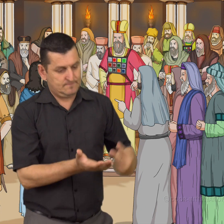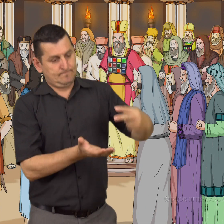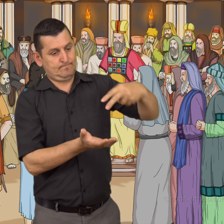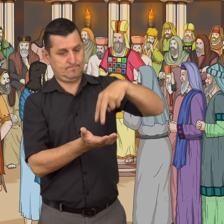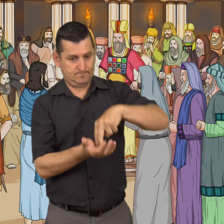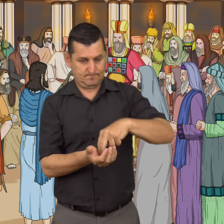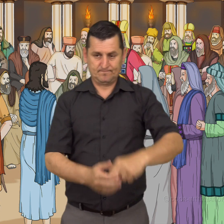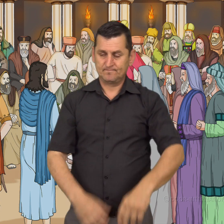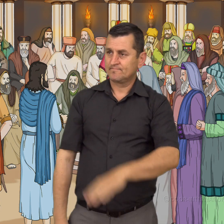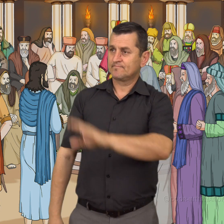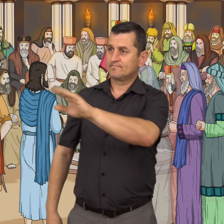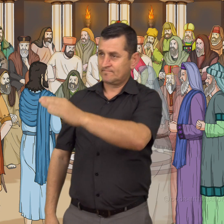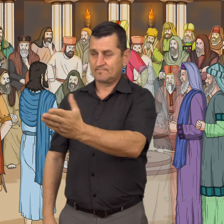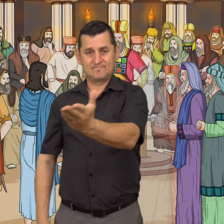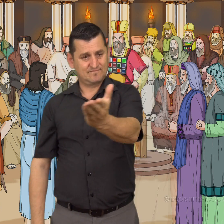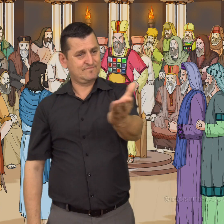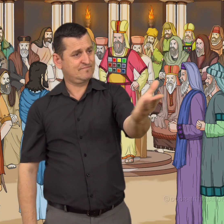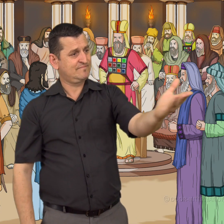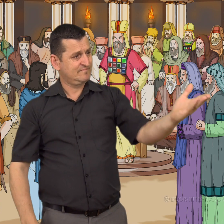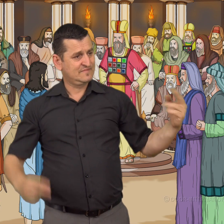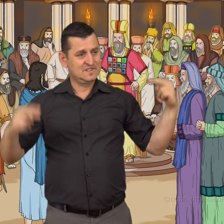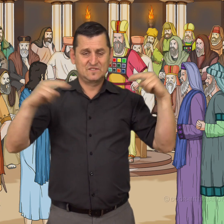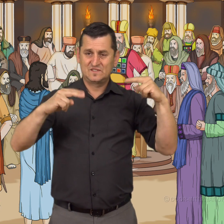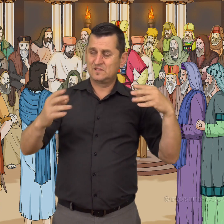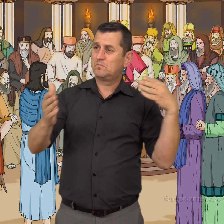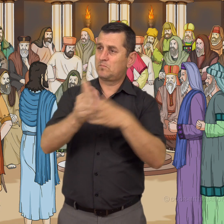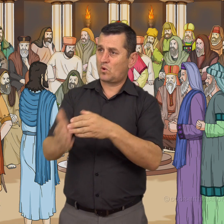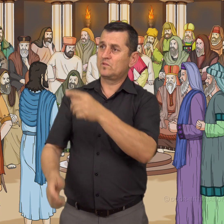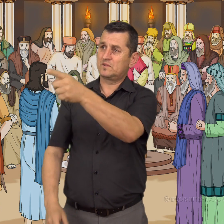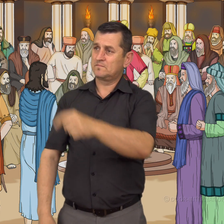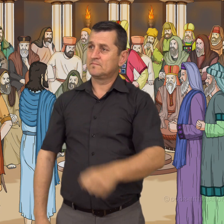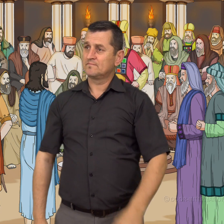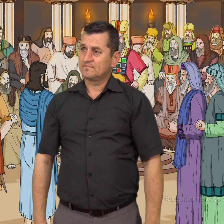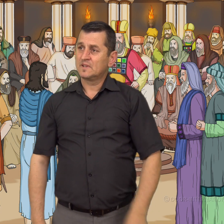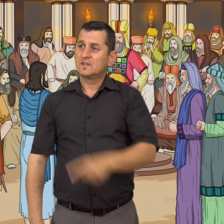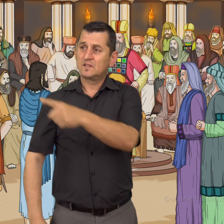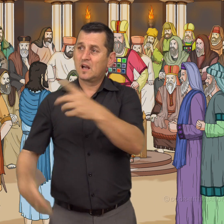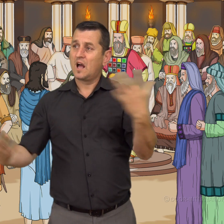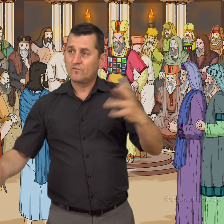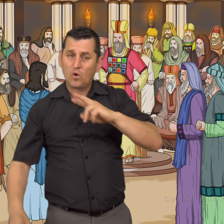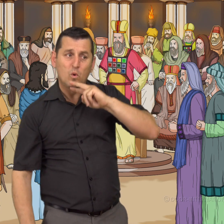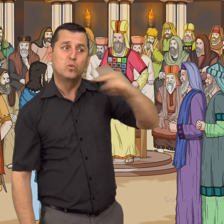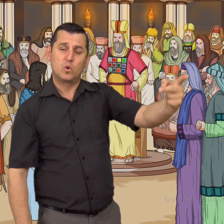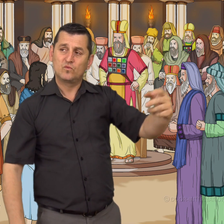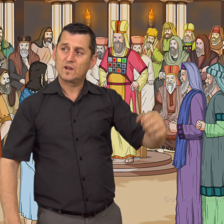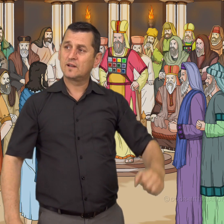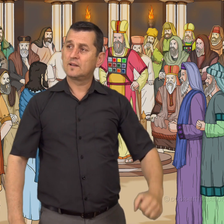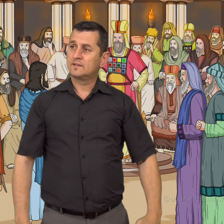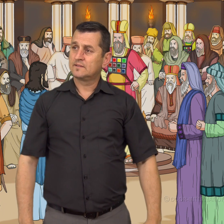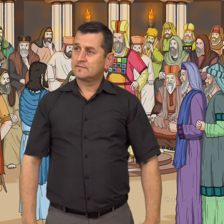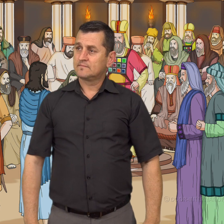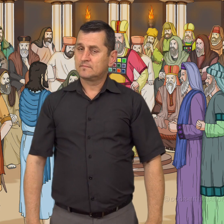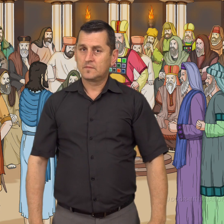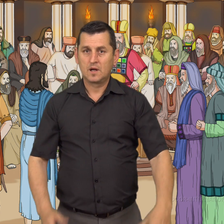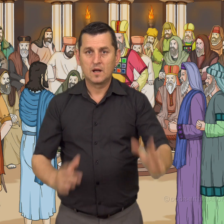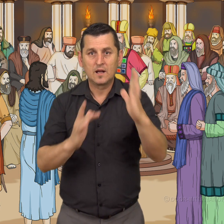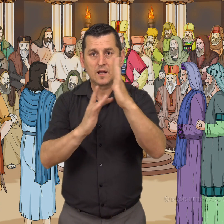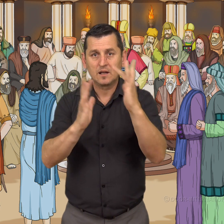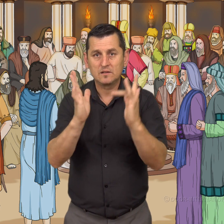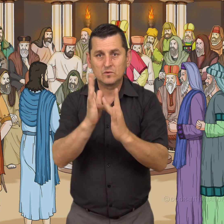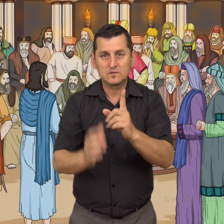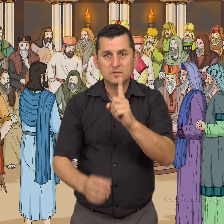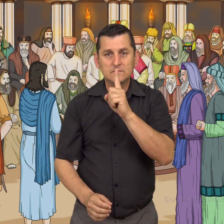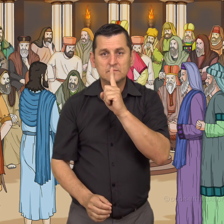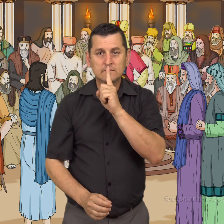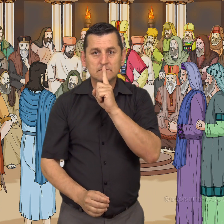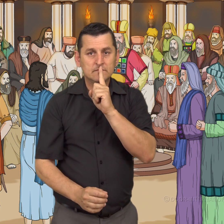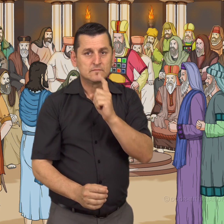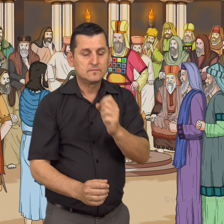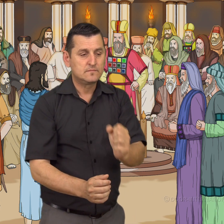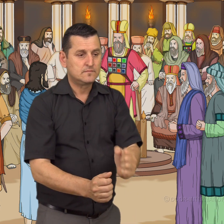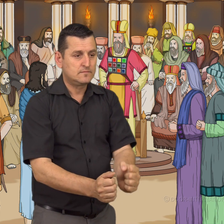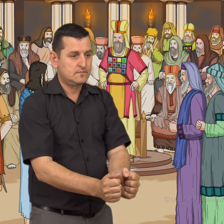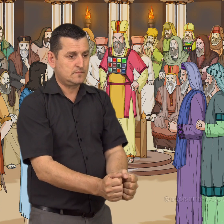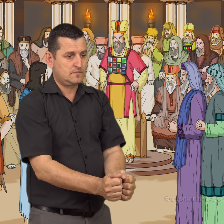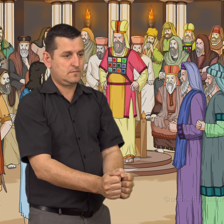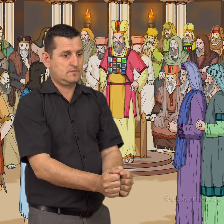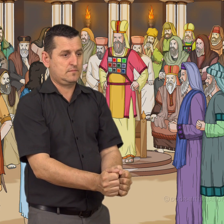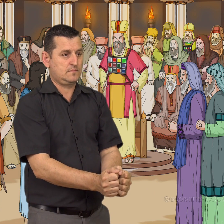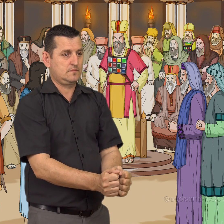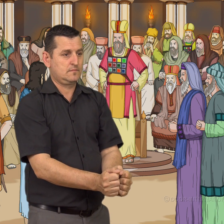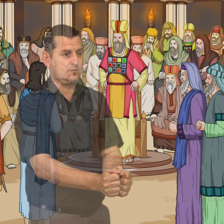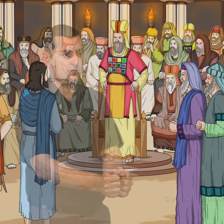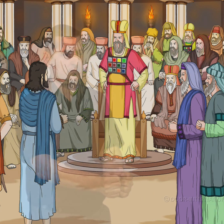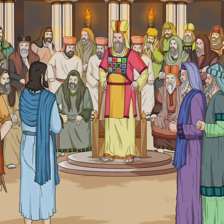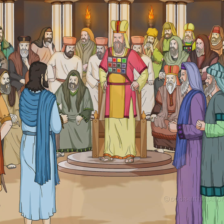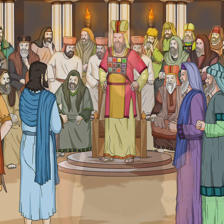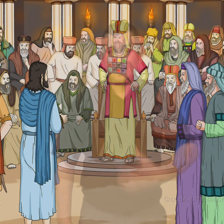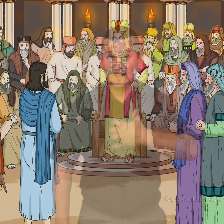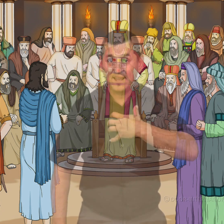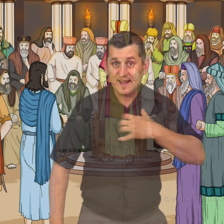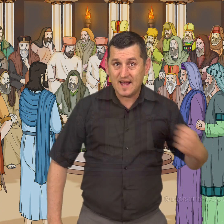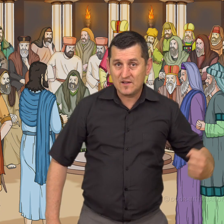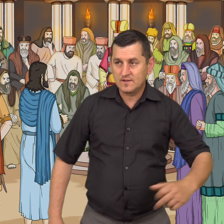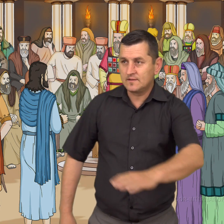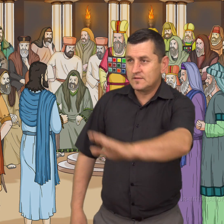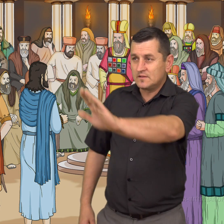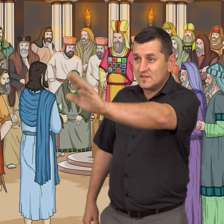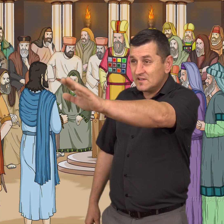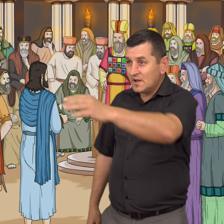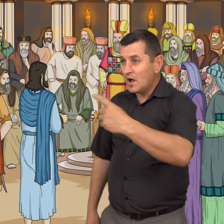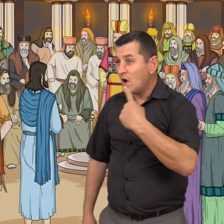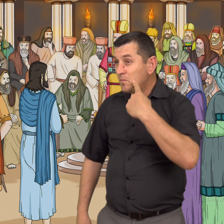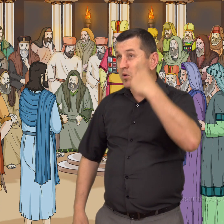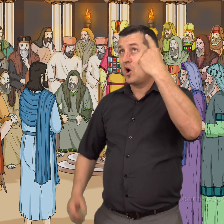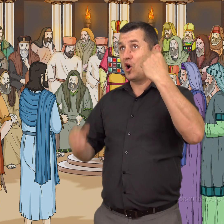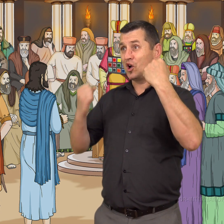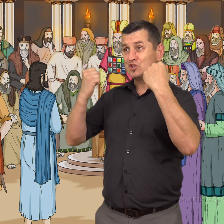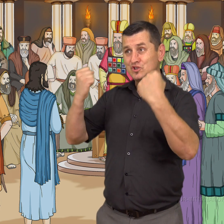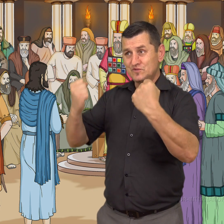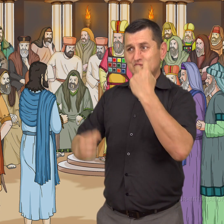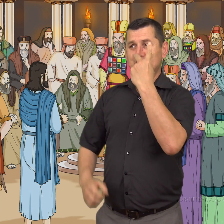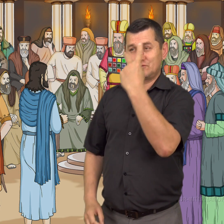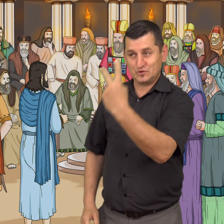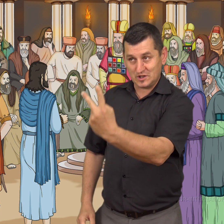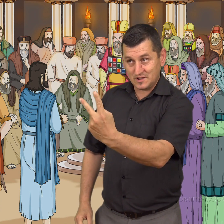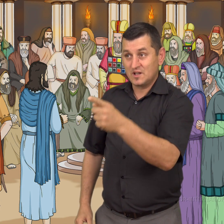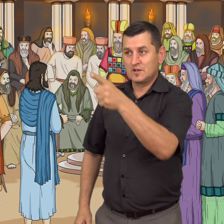What are these men testifying against You?” But Jesus remained silent.